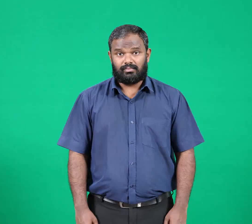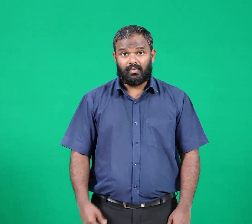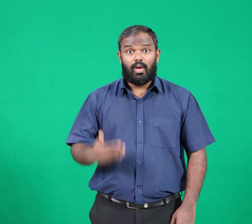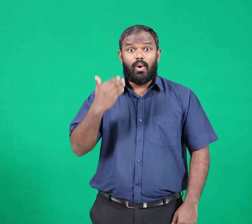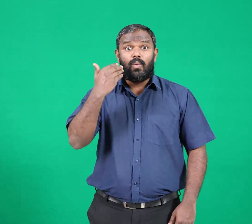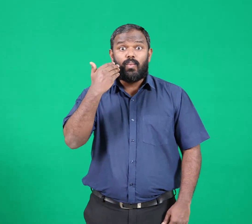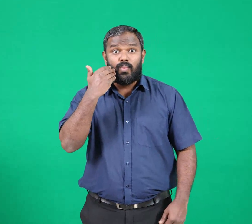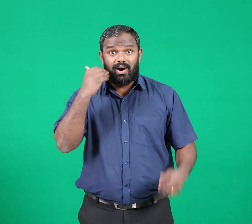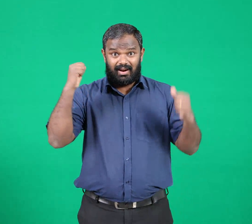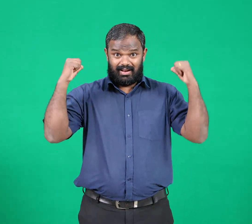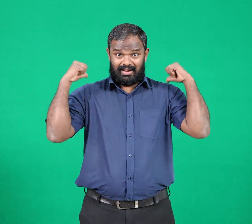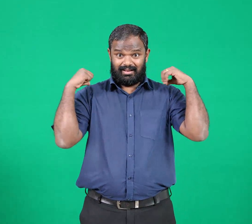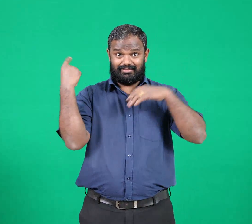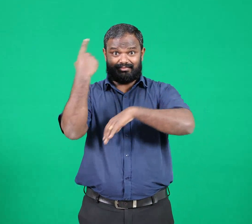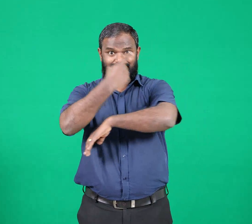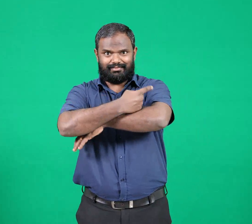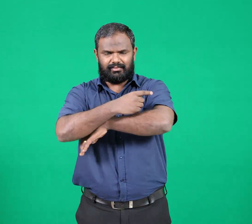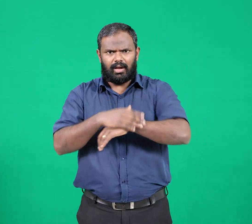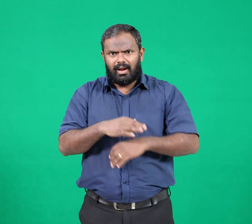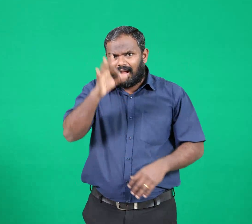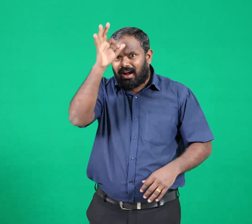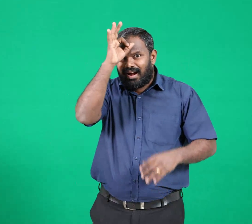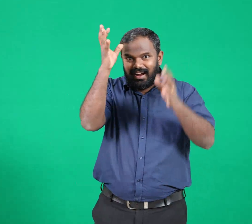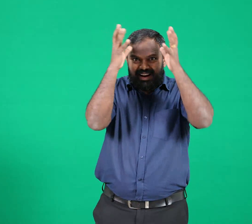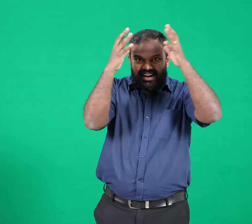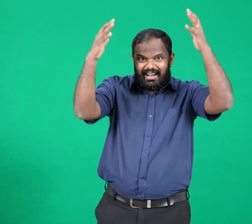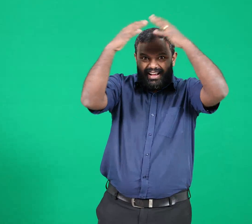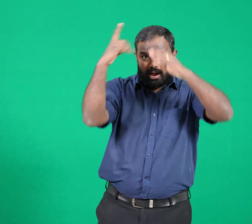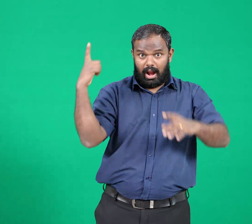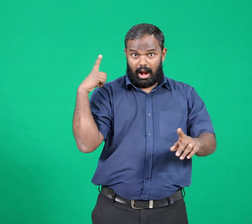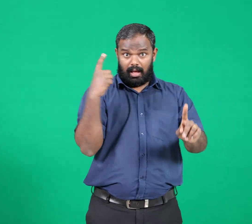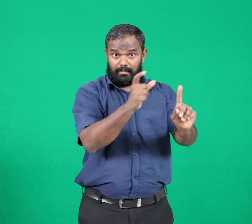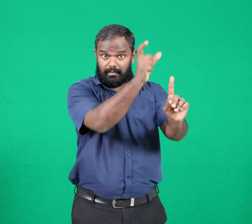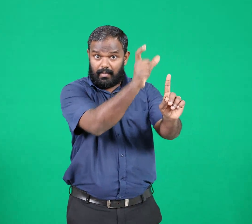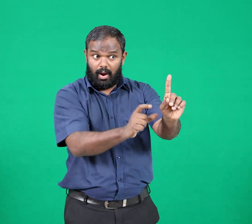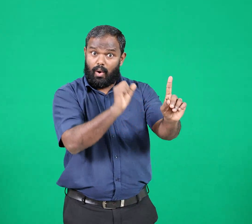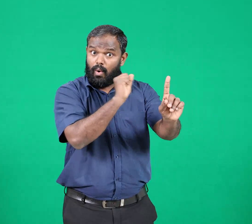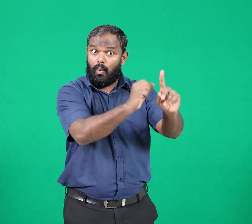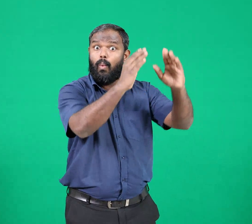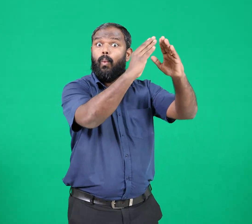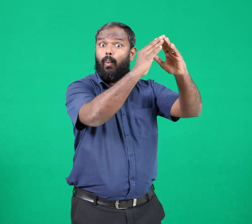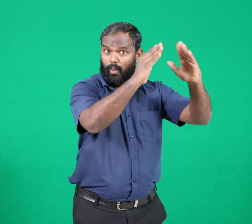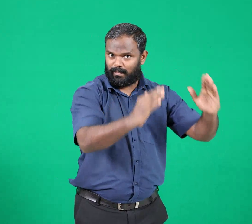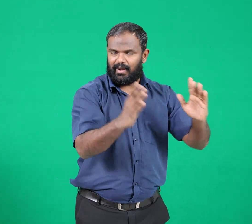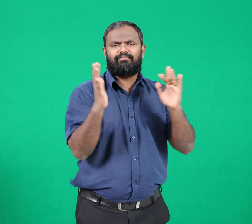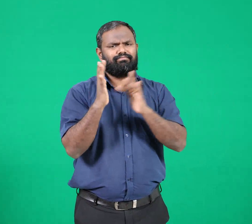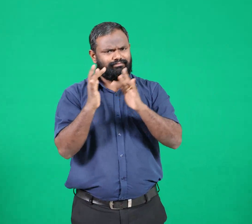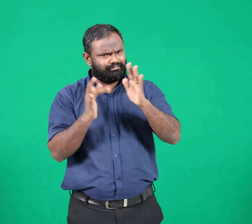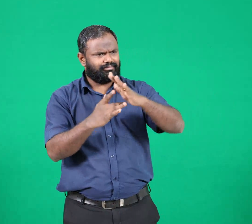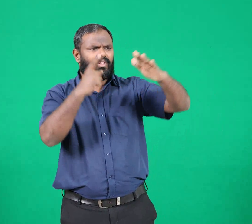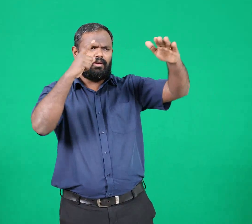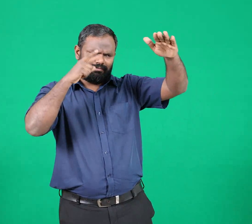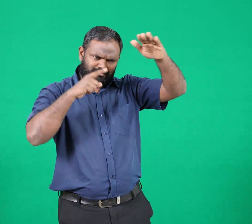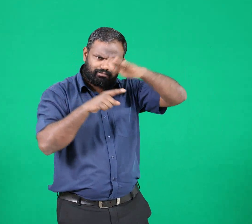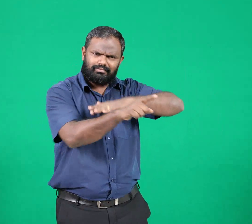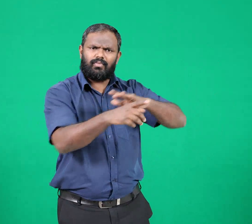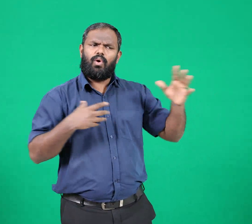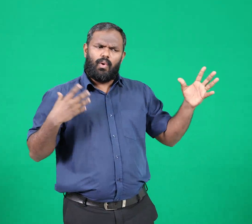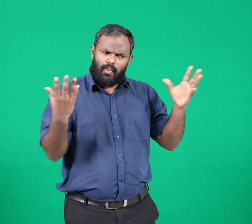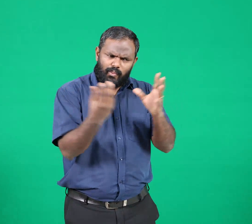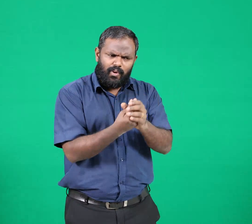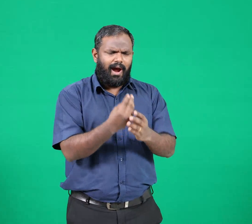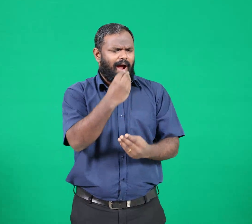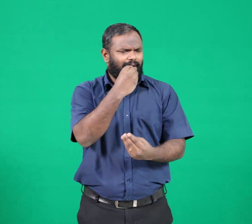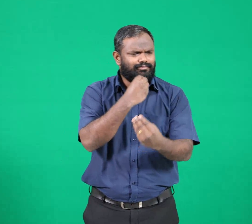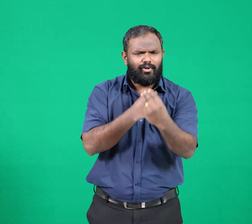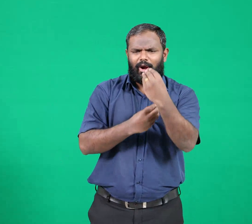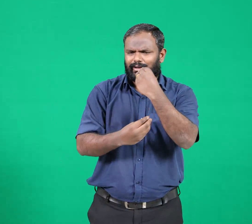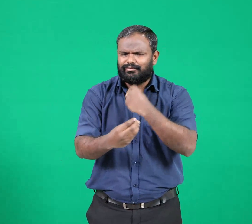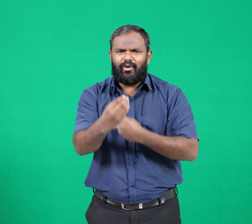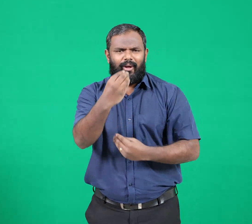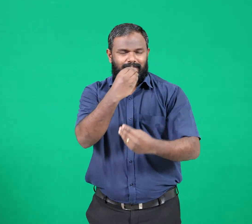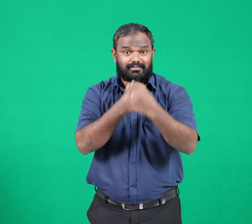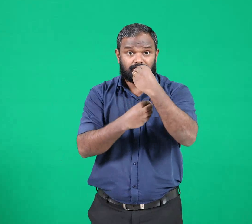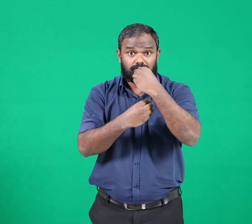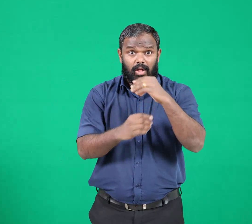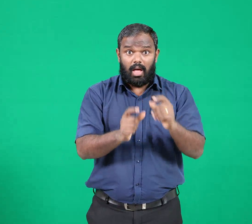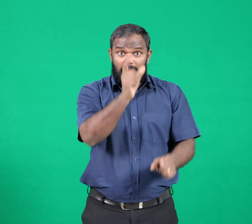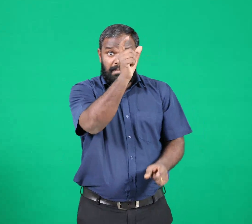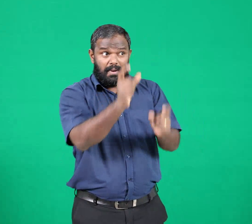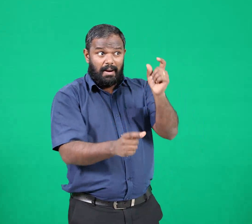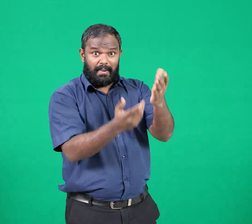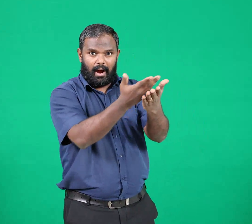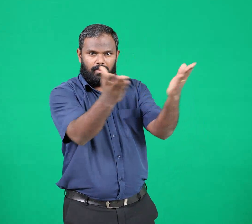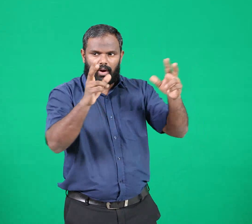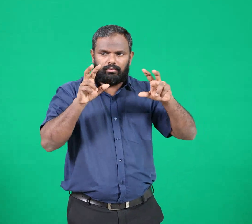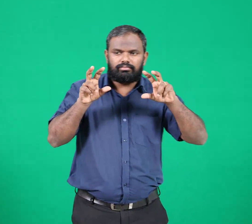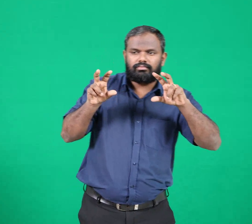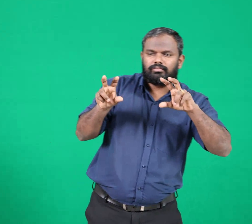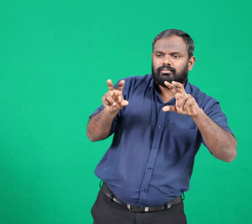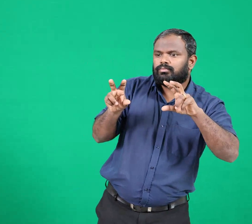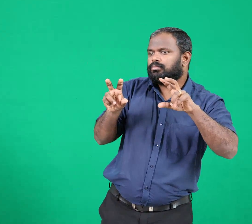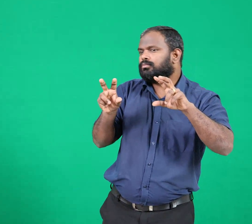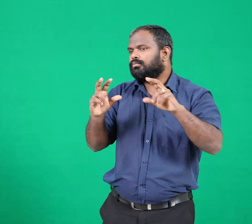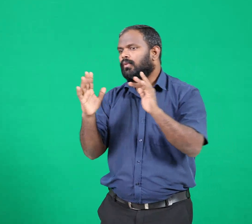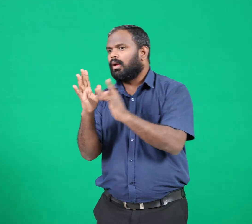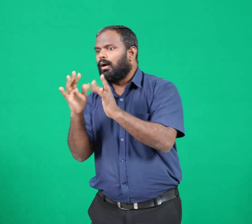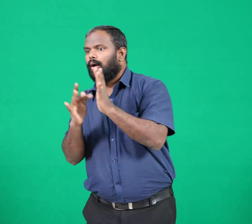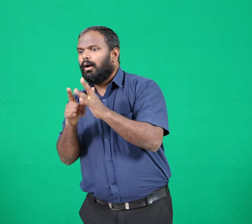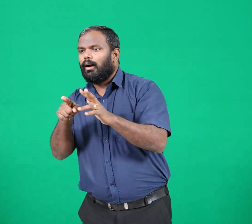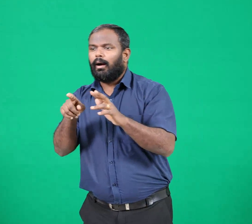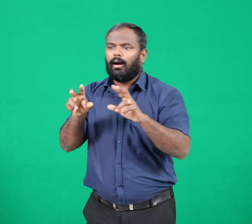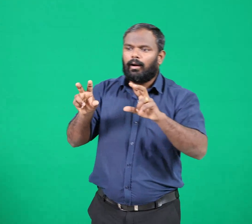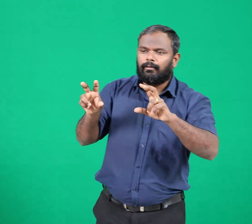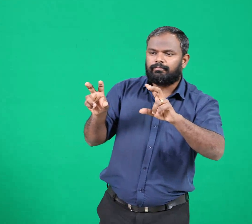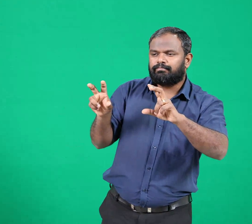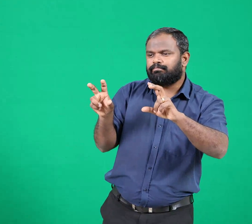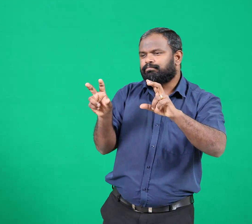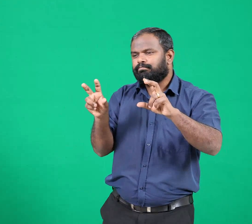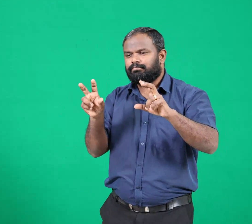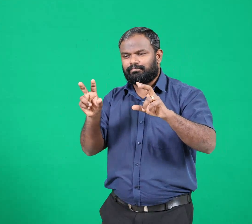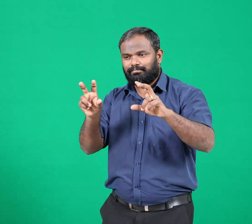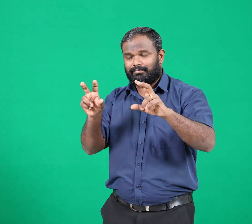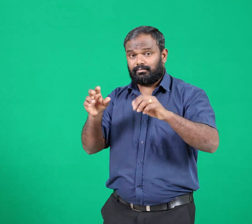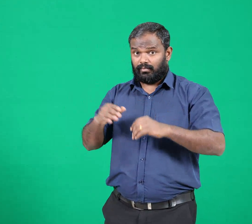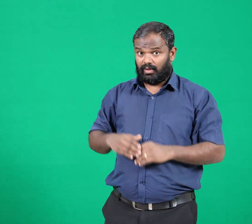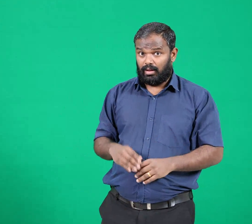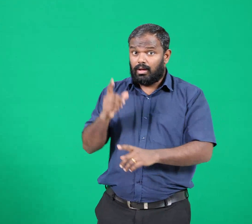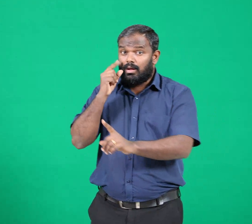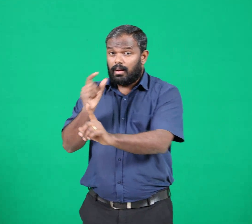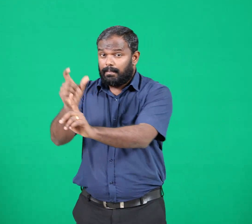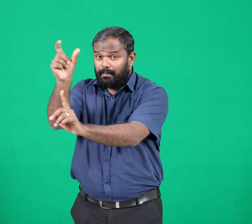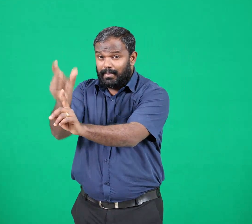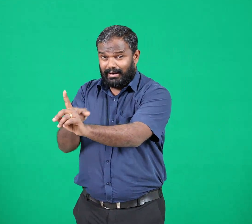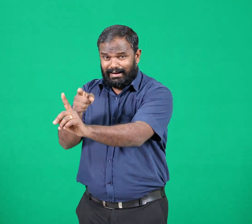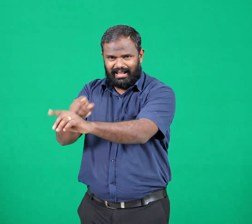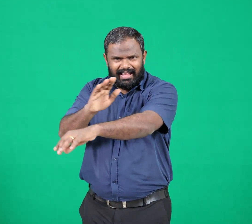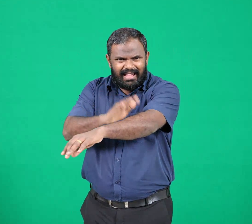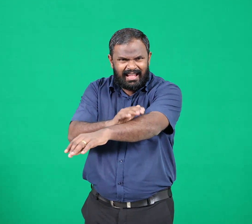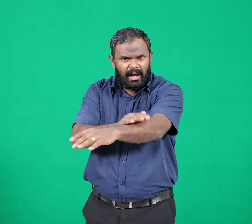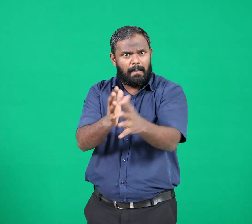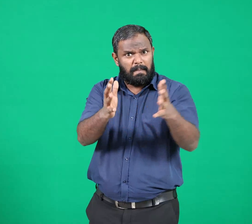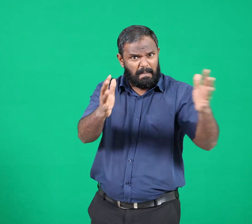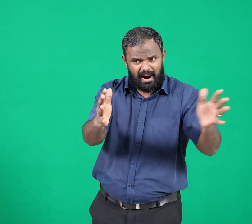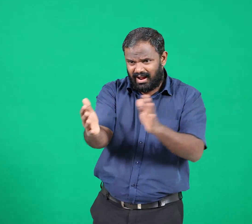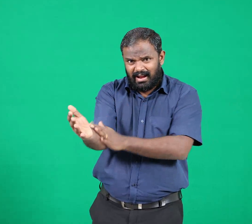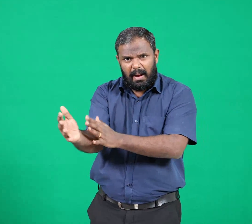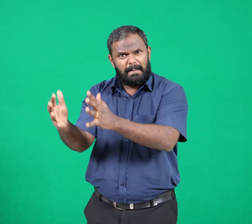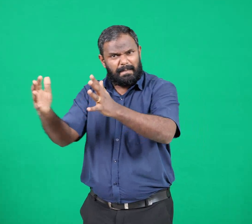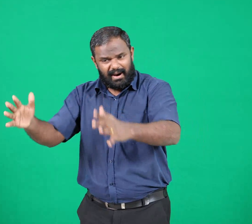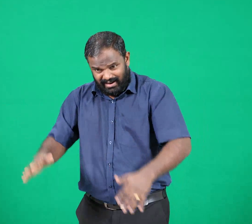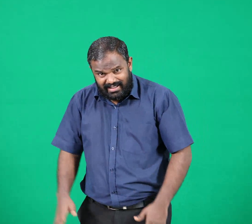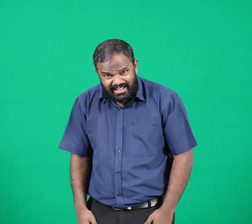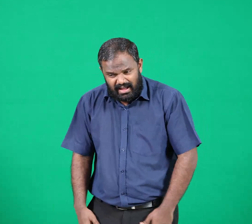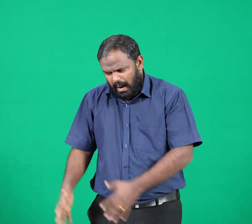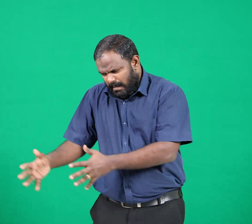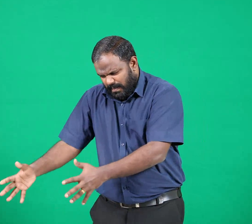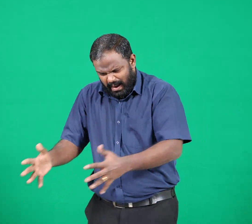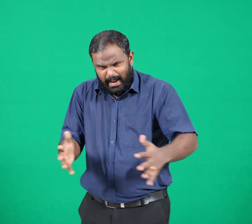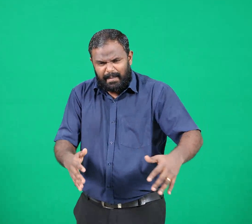One Sabbath, Jesus went to eat in the home of a leading Pharisee, and those in attendance were watching Him closely.